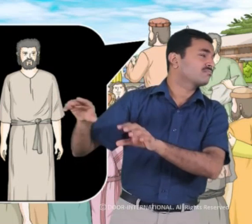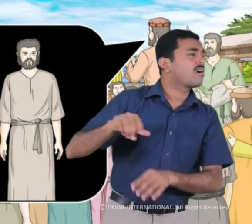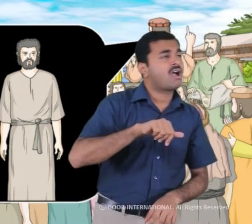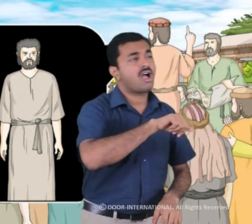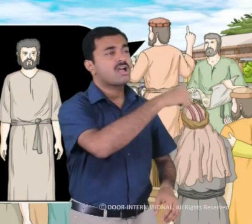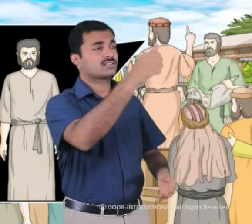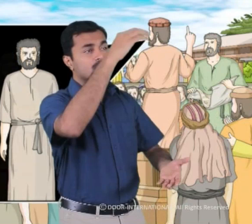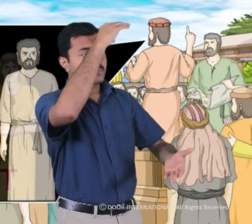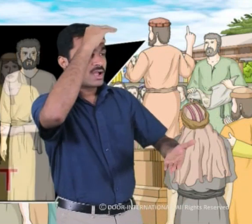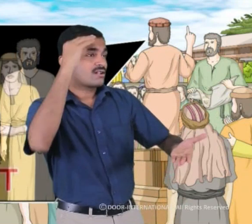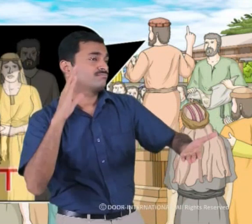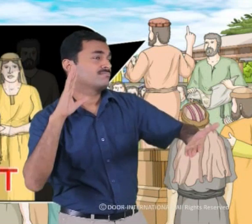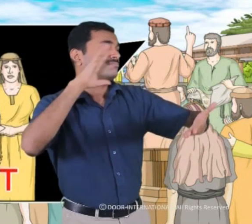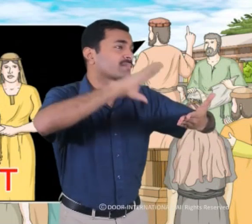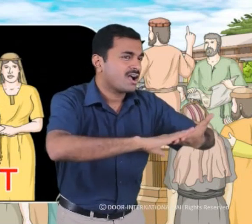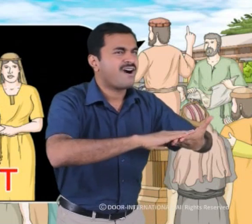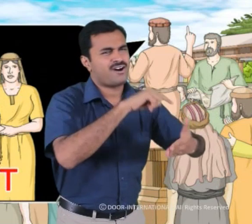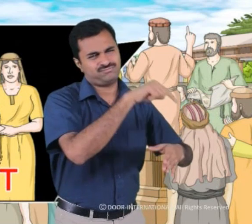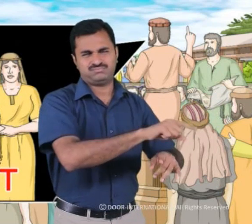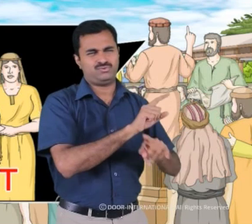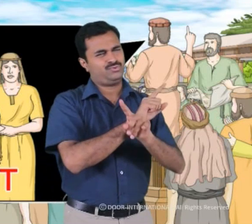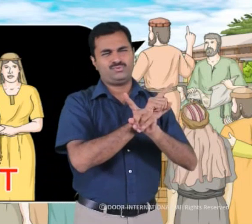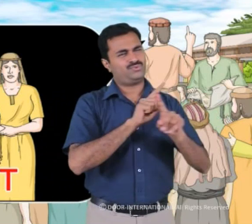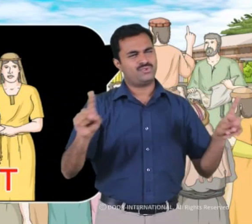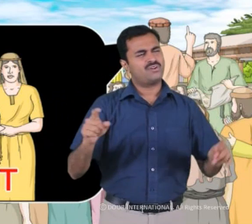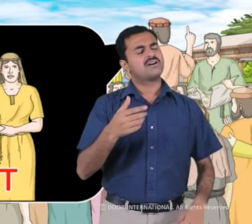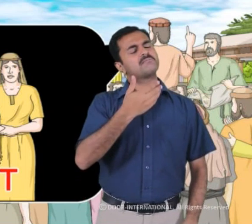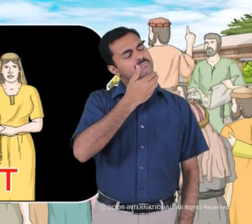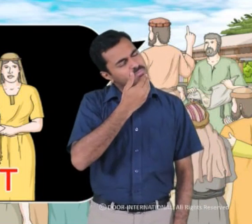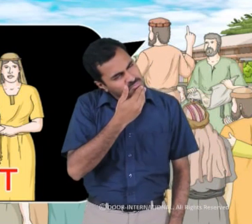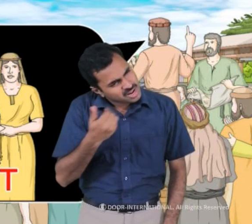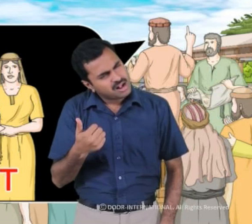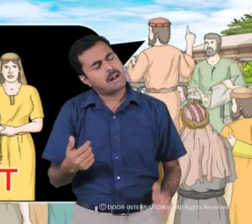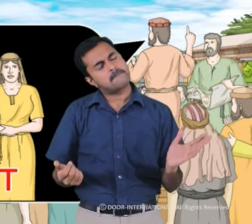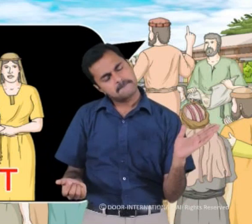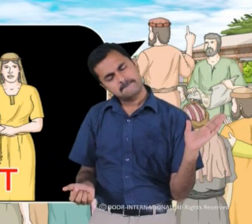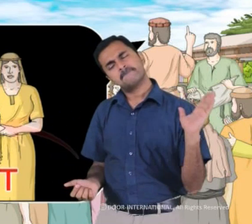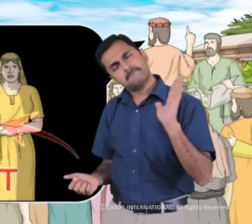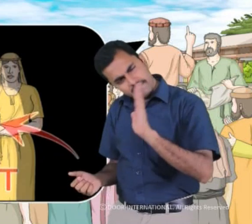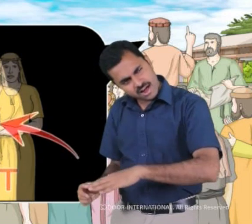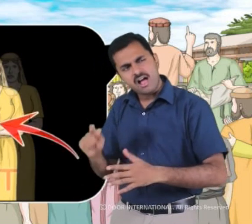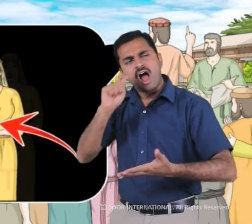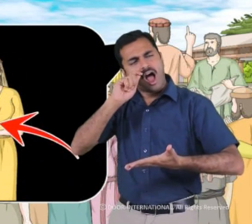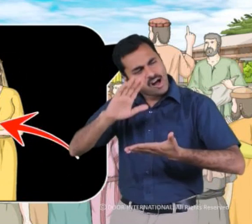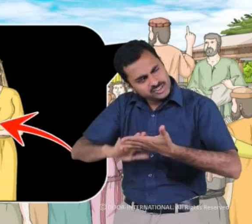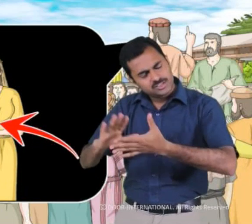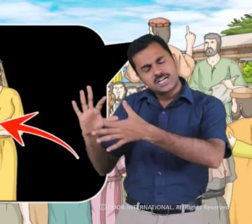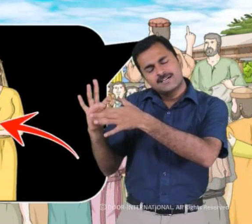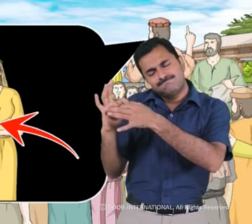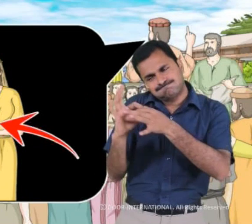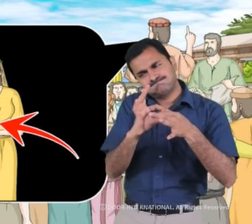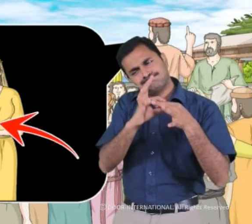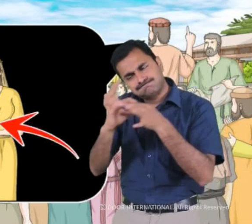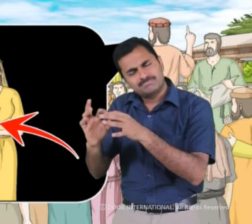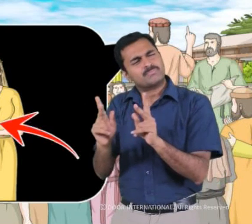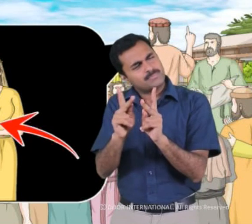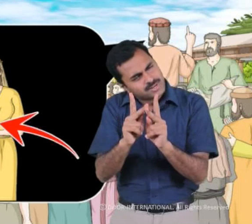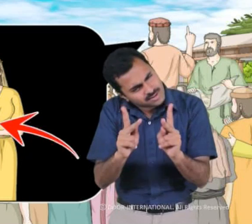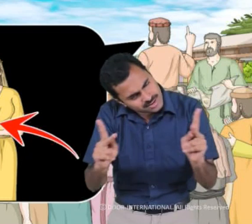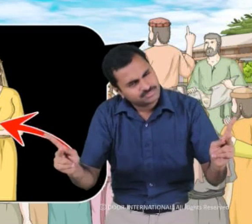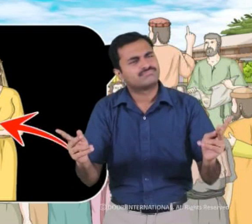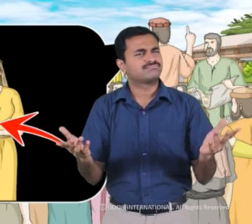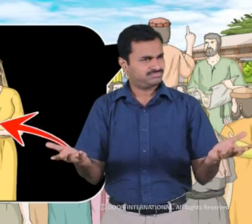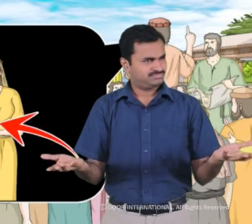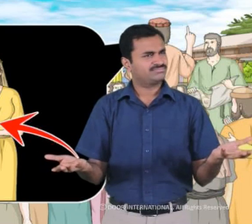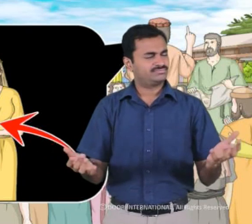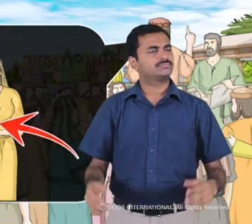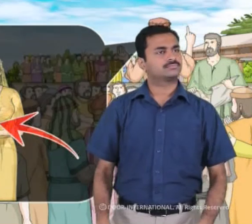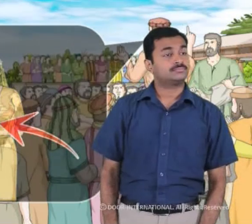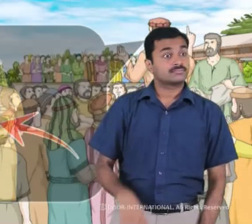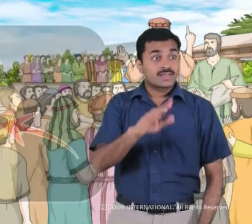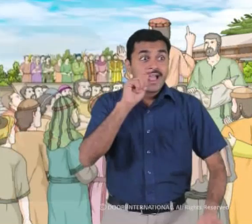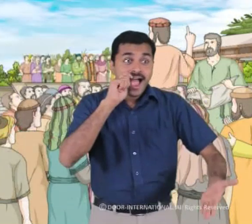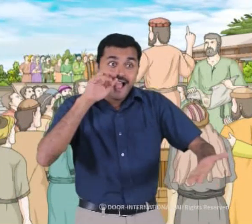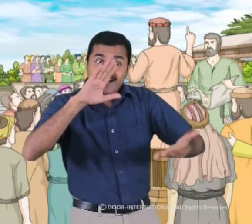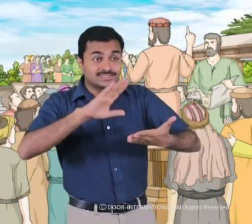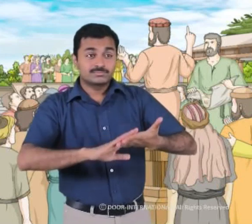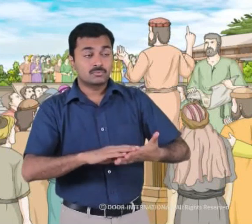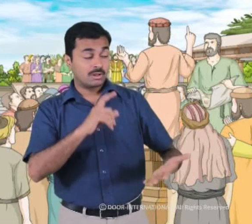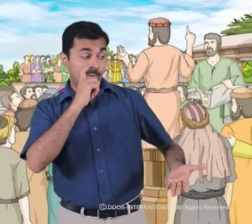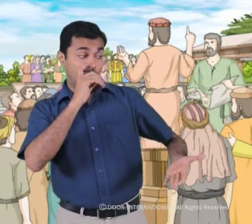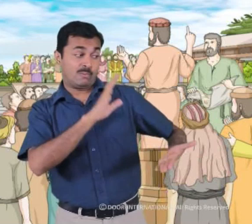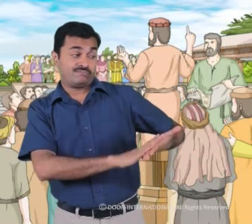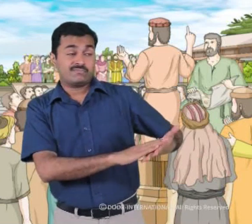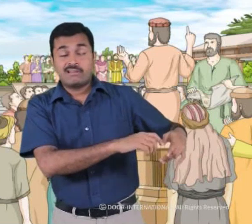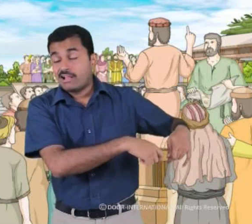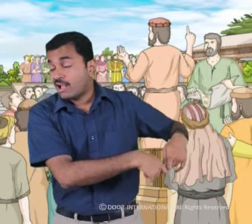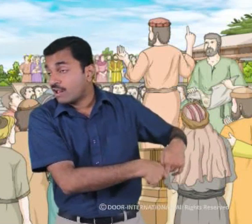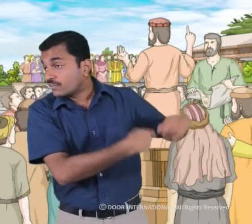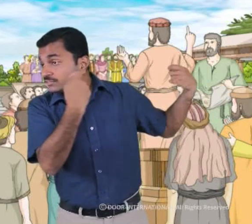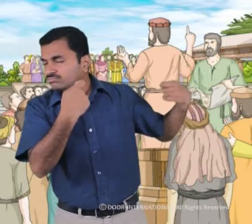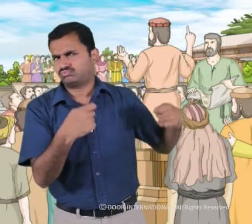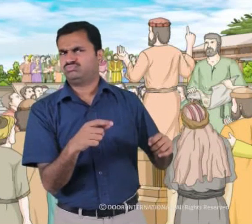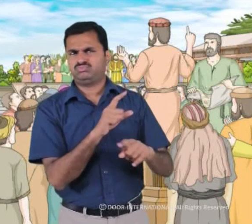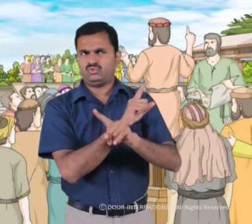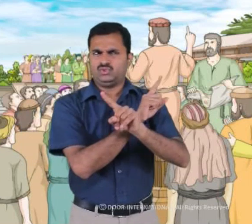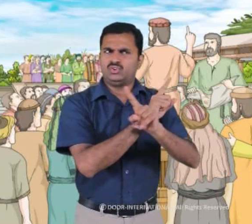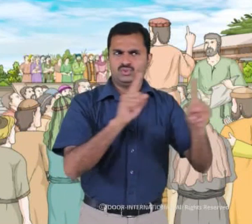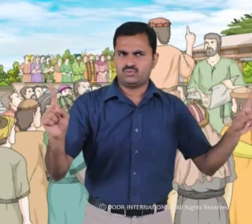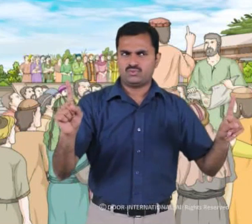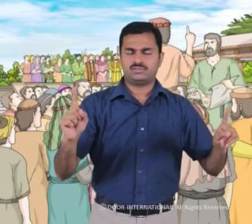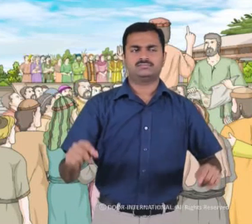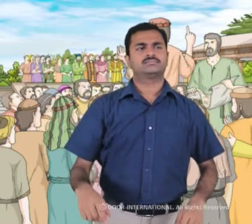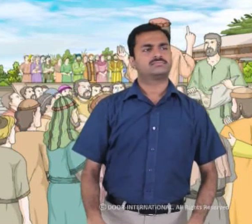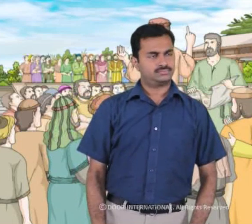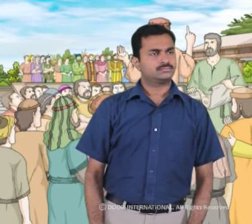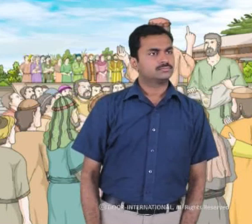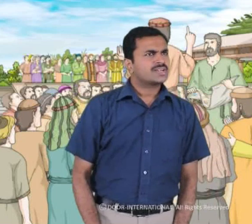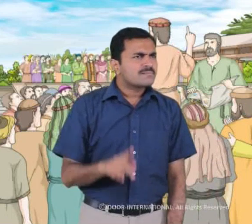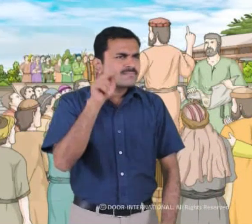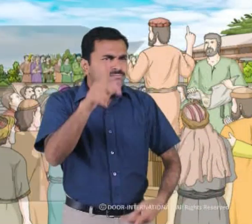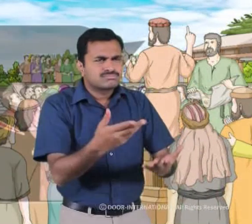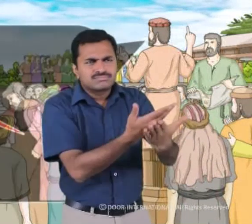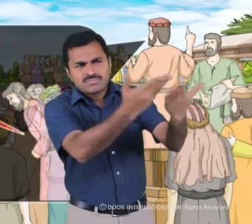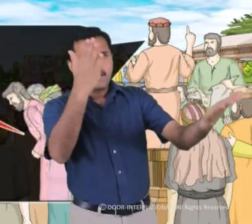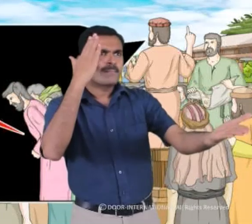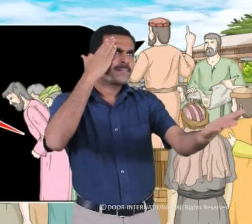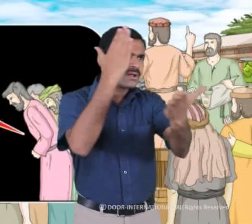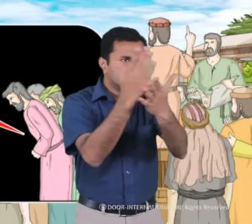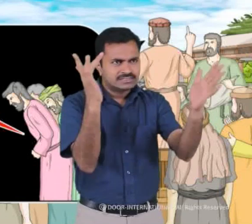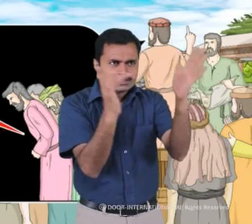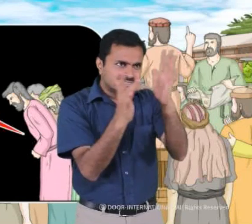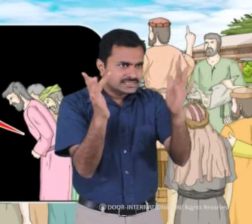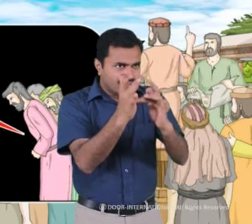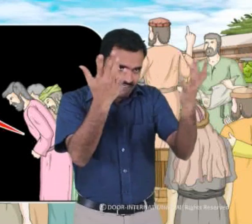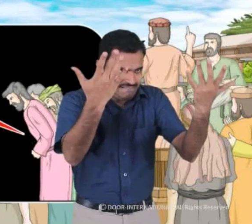But if she does, she must remain unmarried or else be reconciled to her husband. And a husband must not divorce his wife.